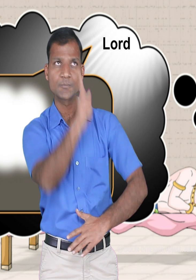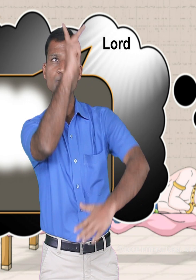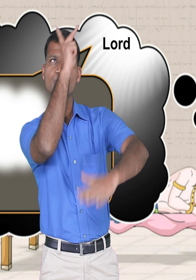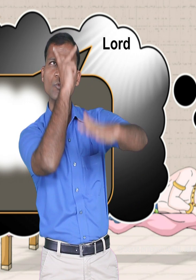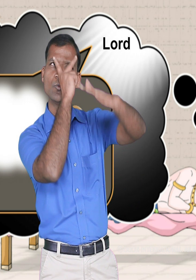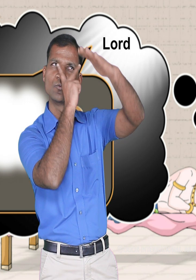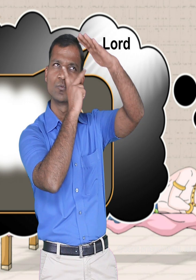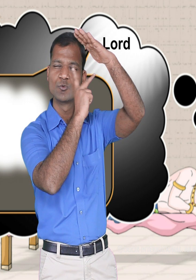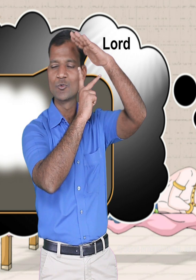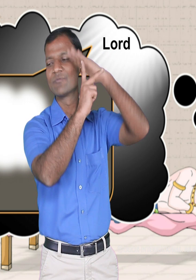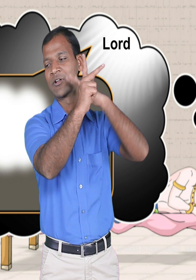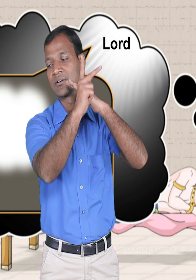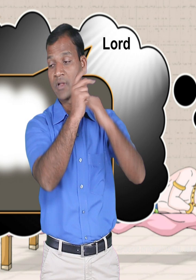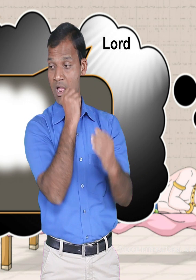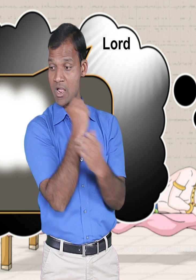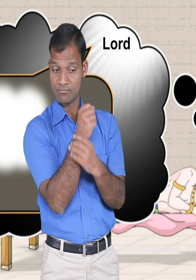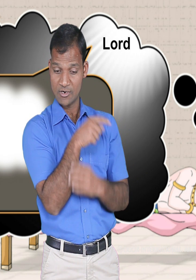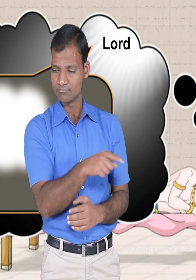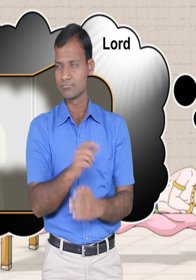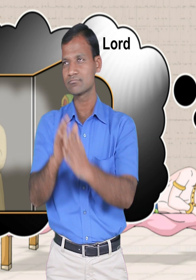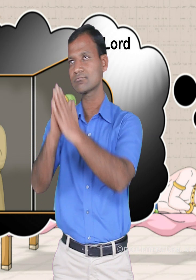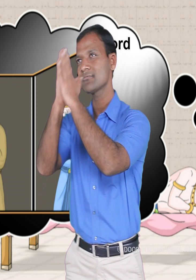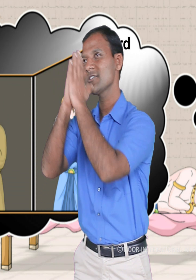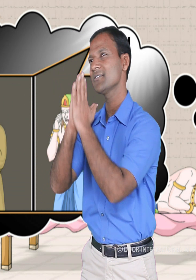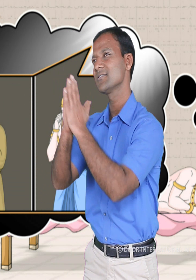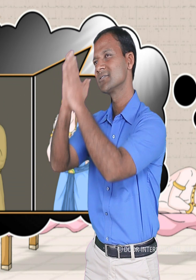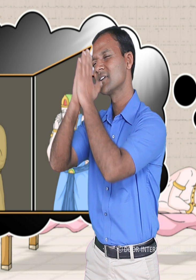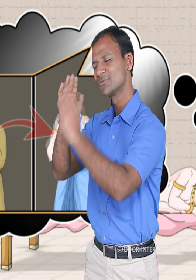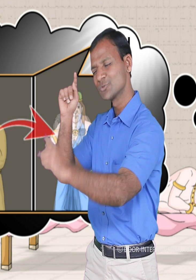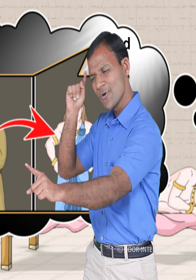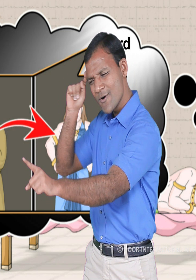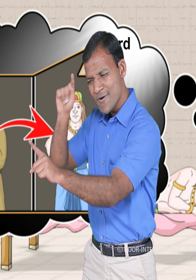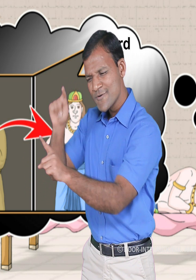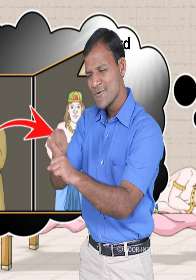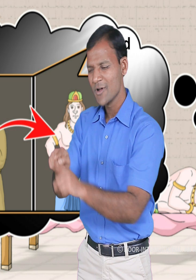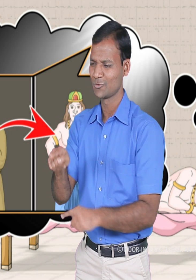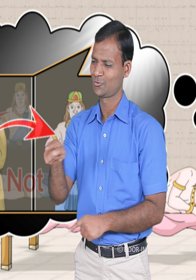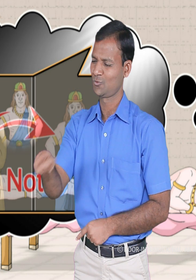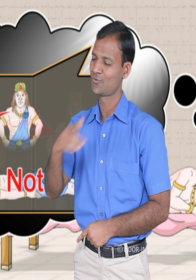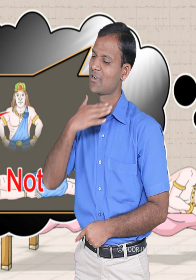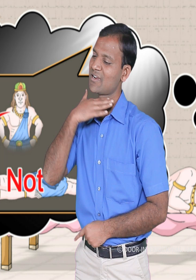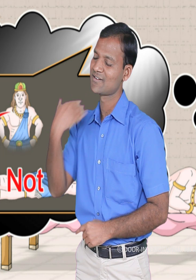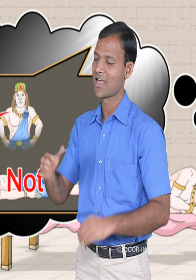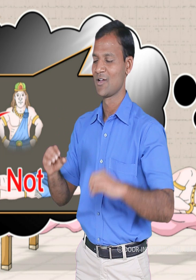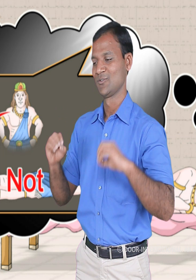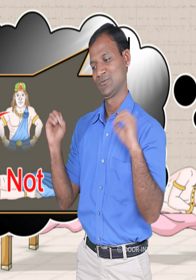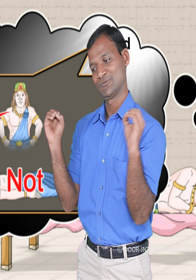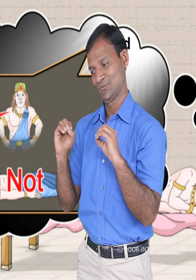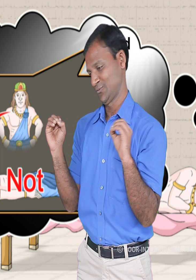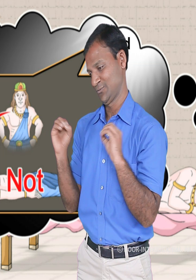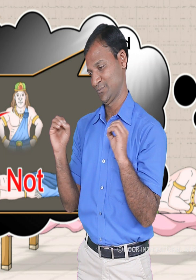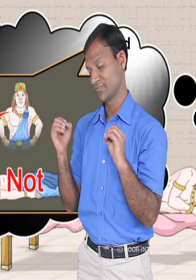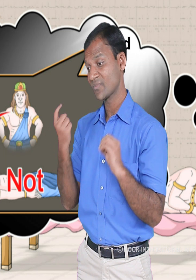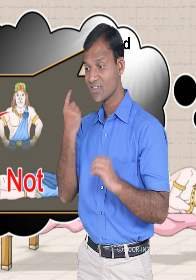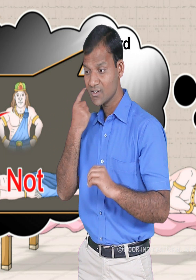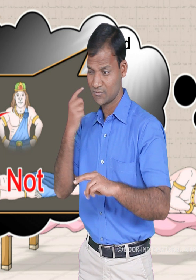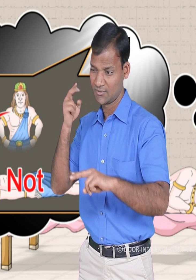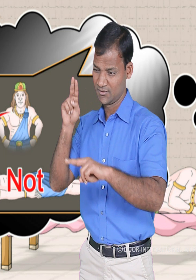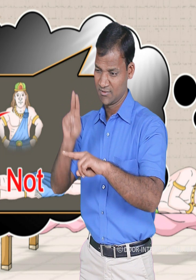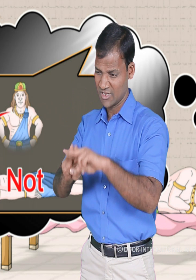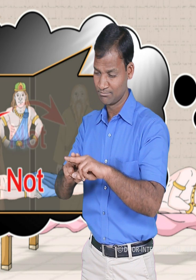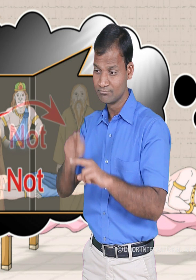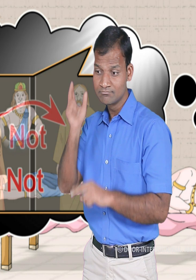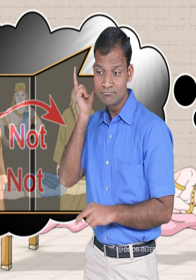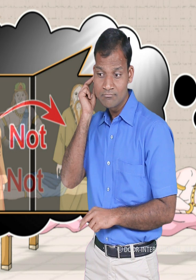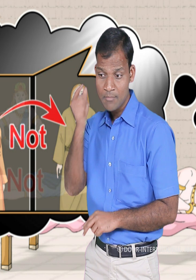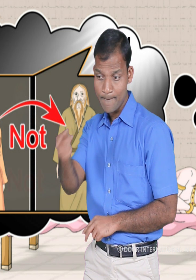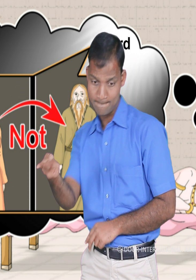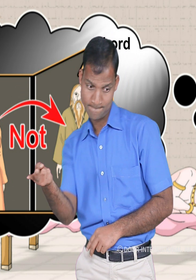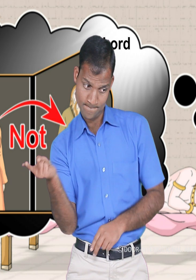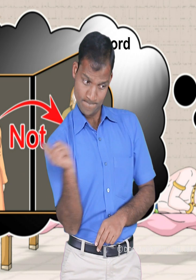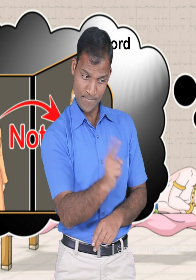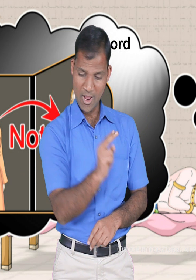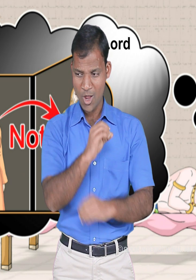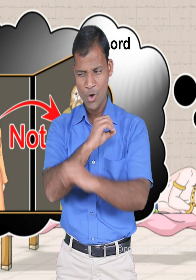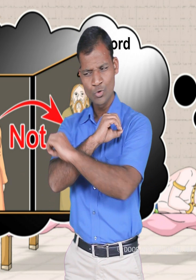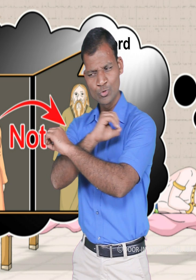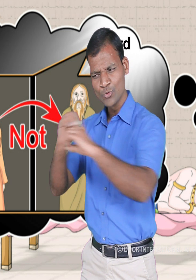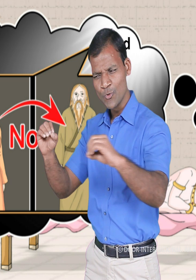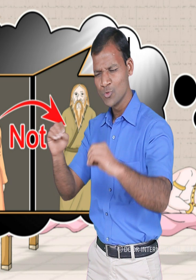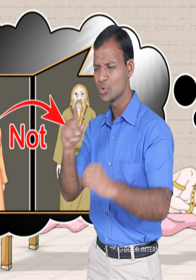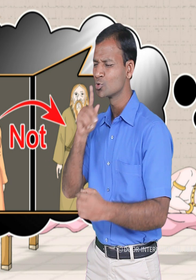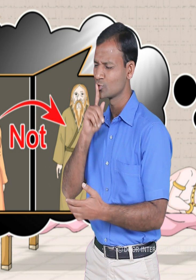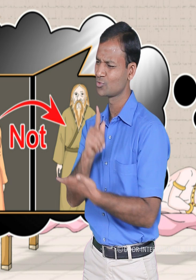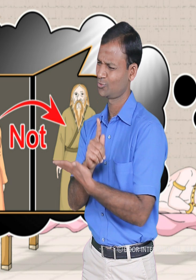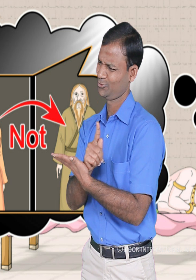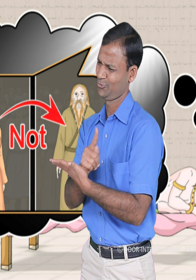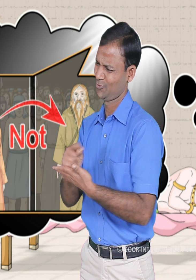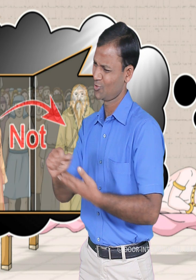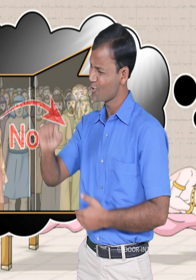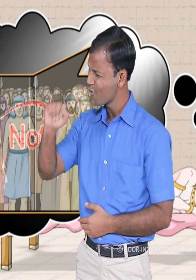Now return the man’s wife, for he is a prophet; he will pray for you and you will live.